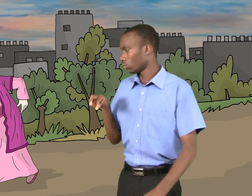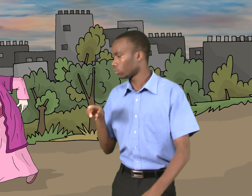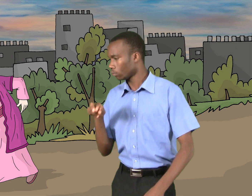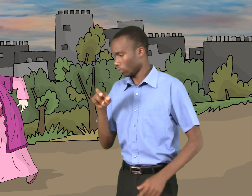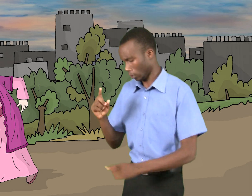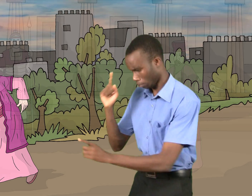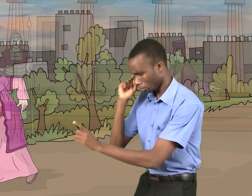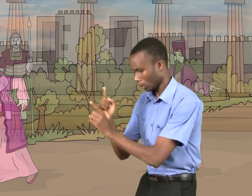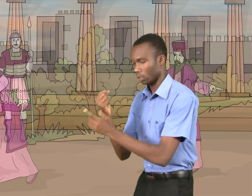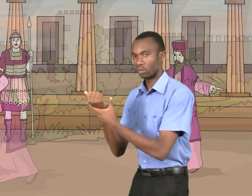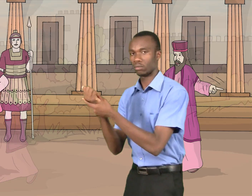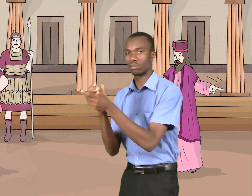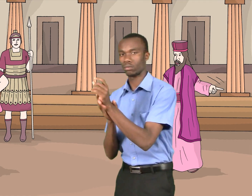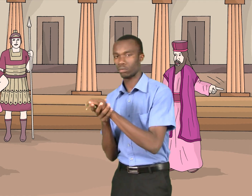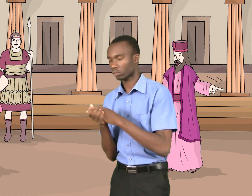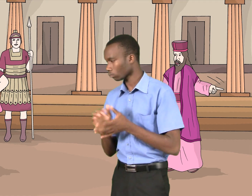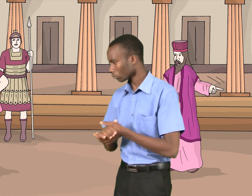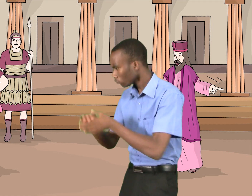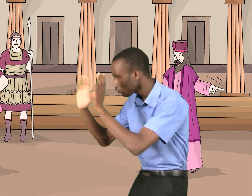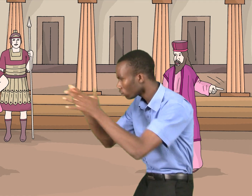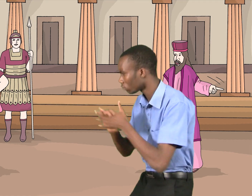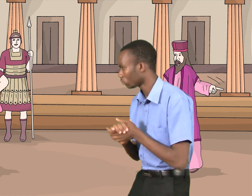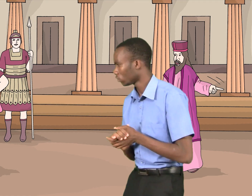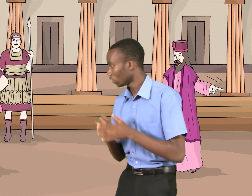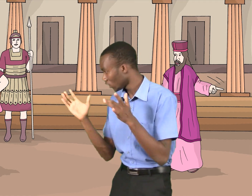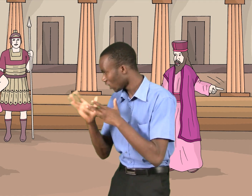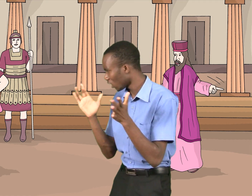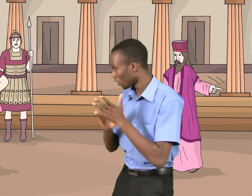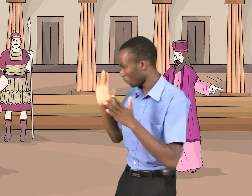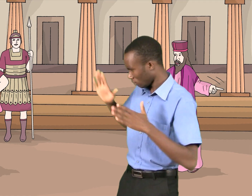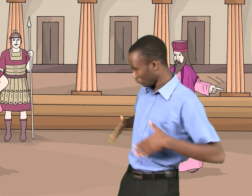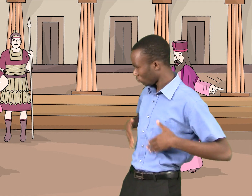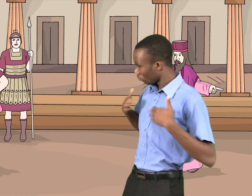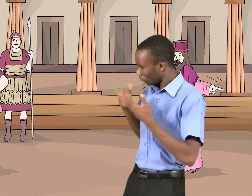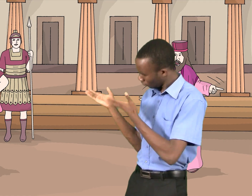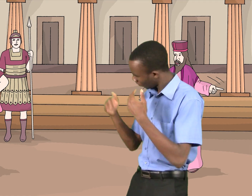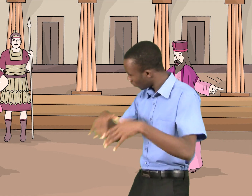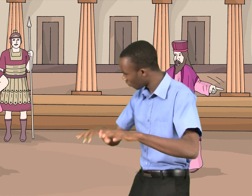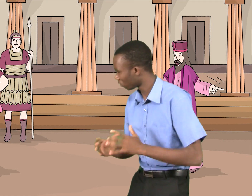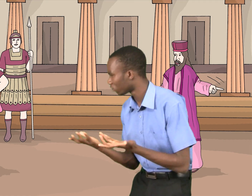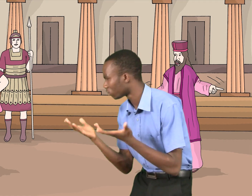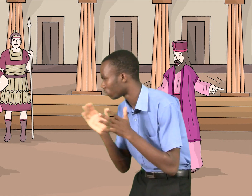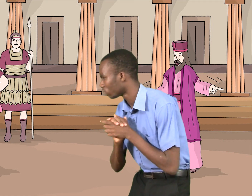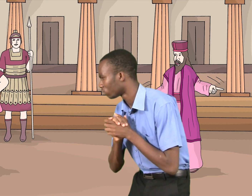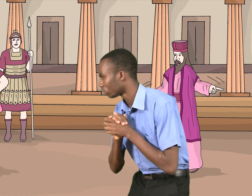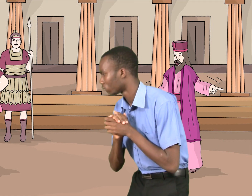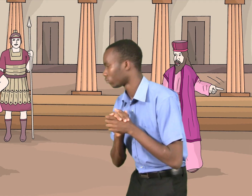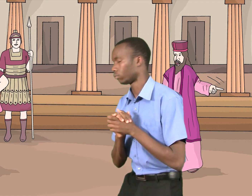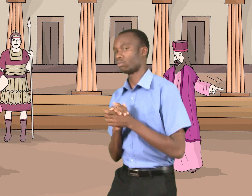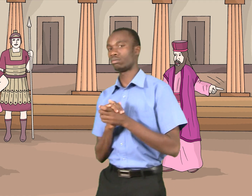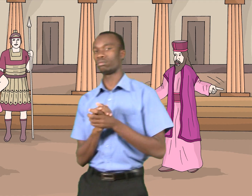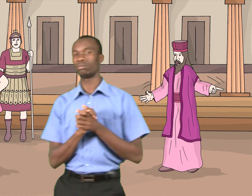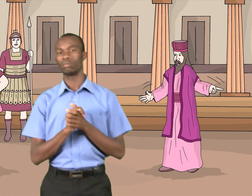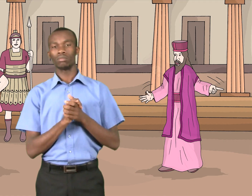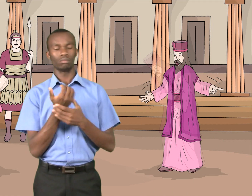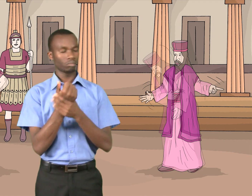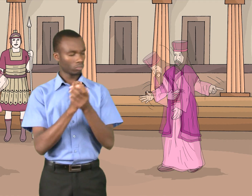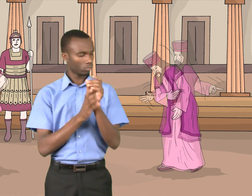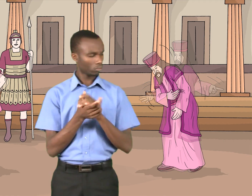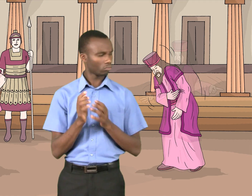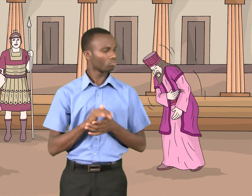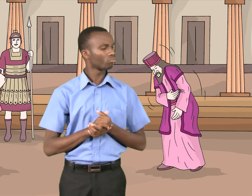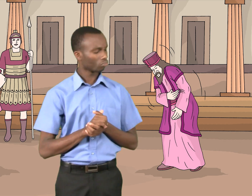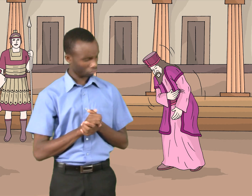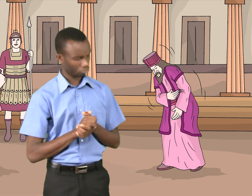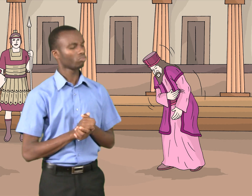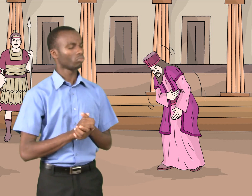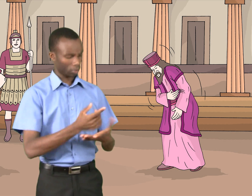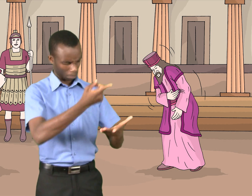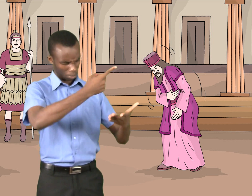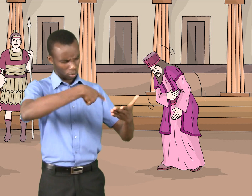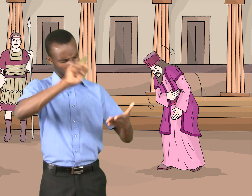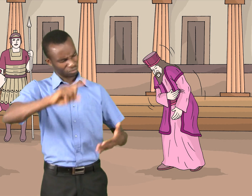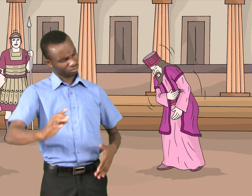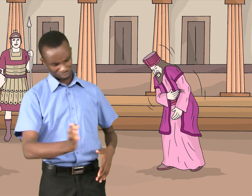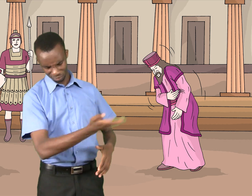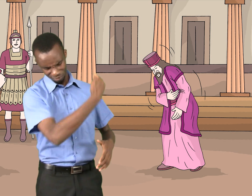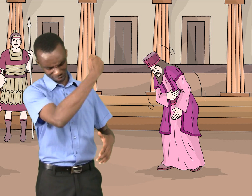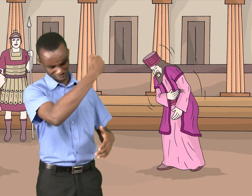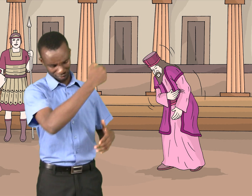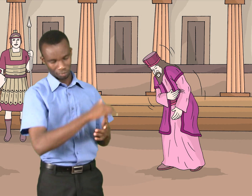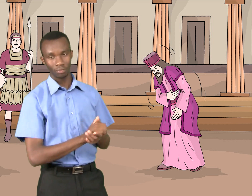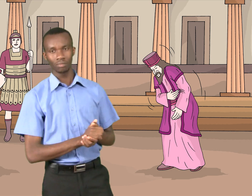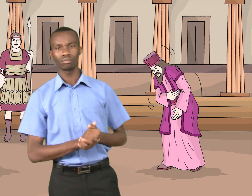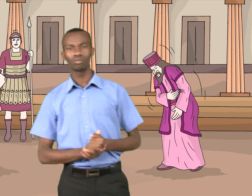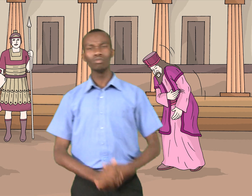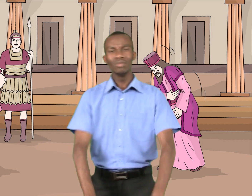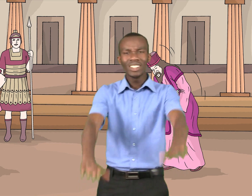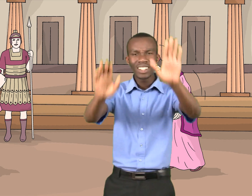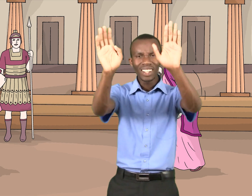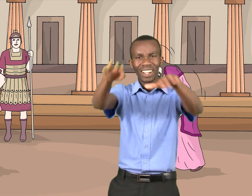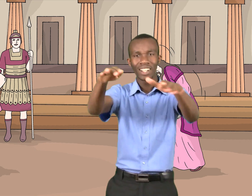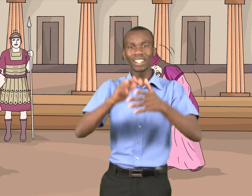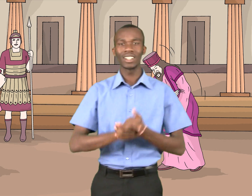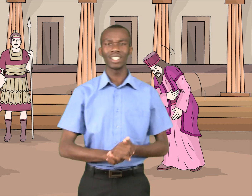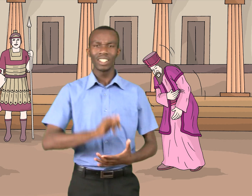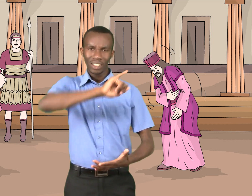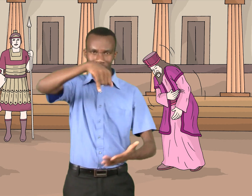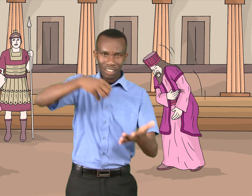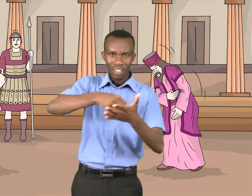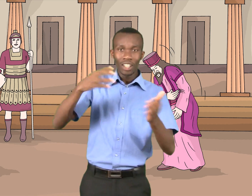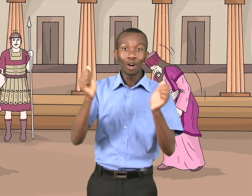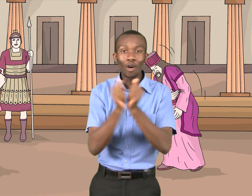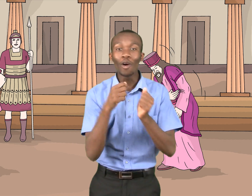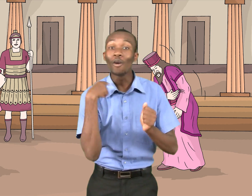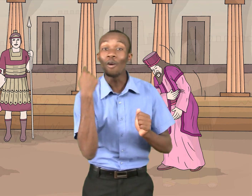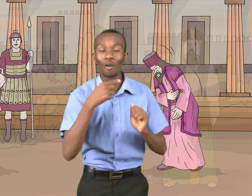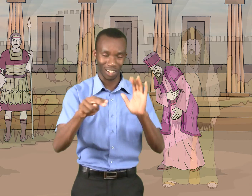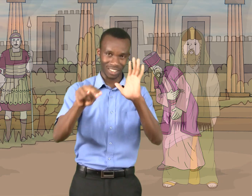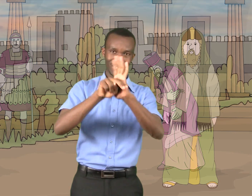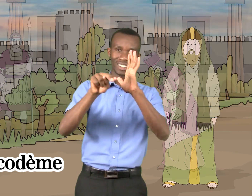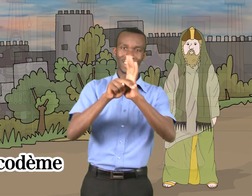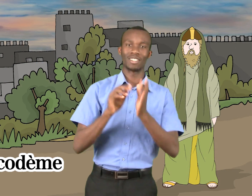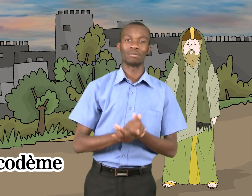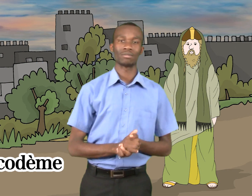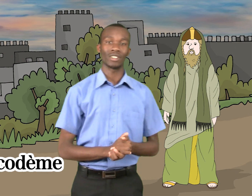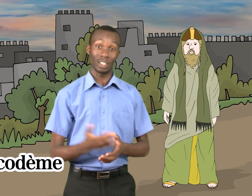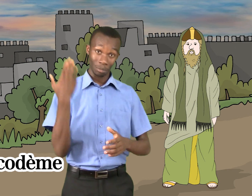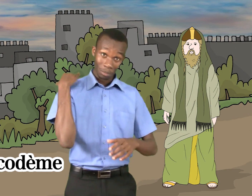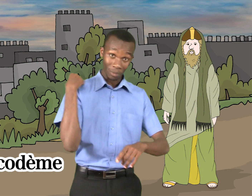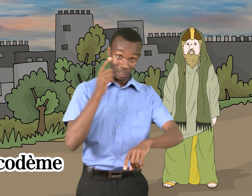Pilate gave him permission, so he came and removed His body.